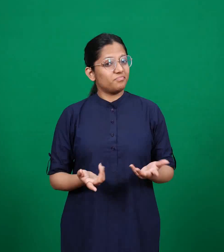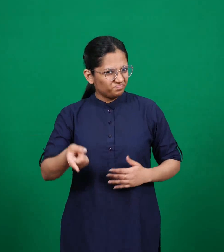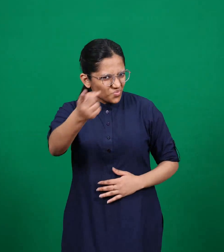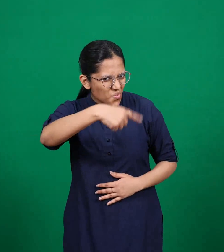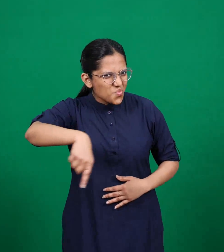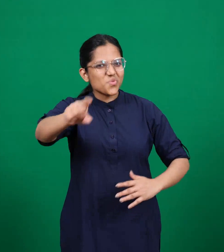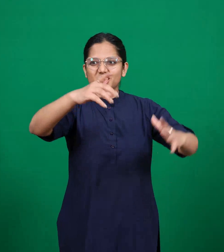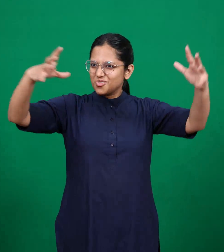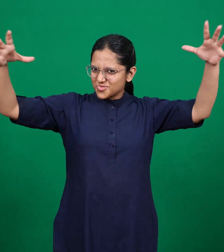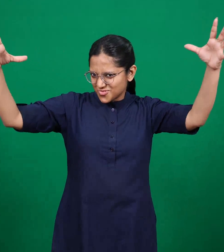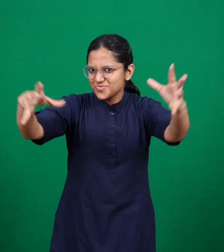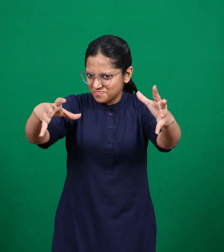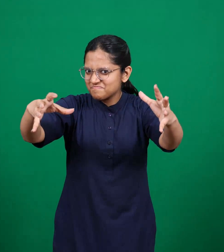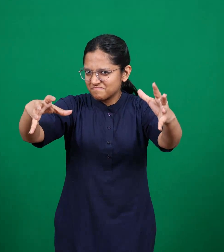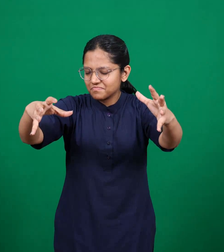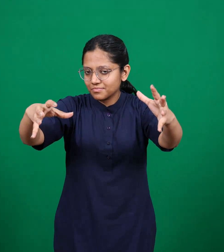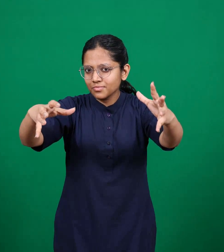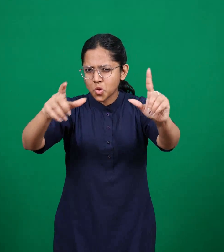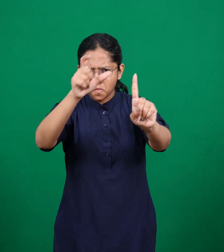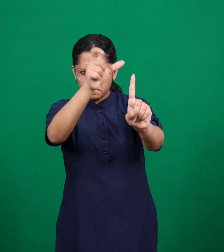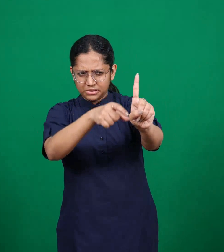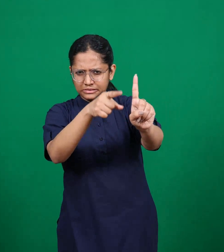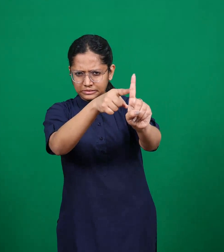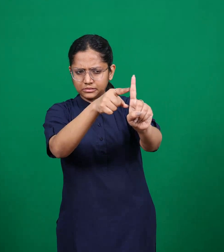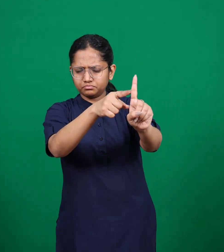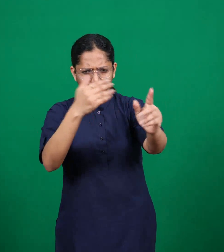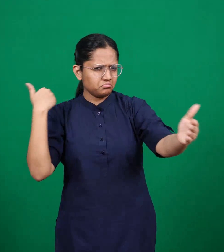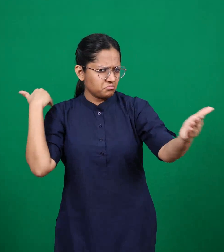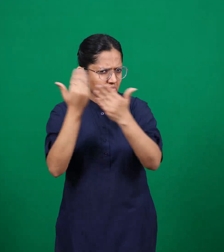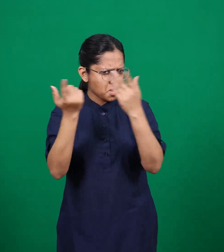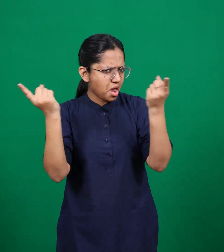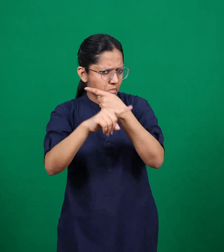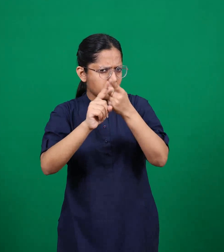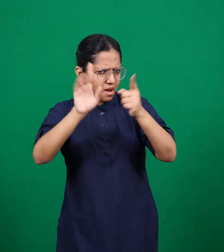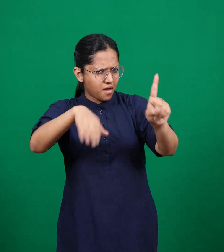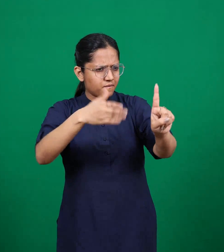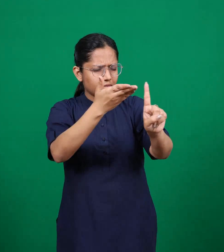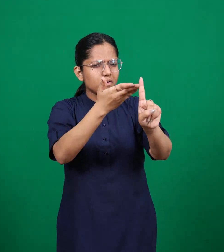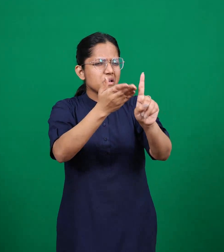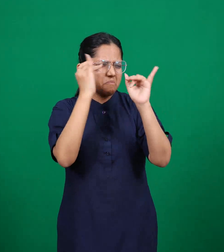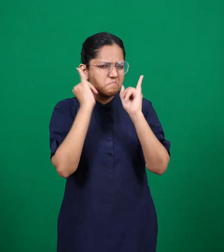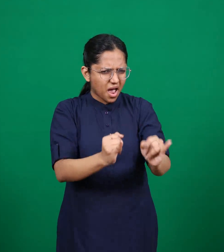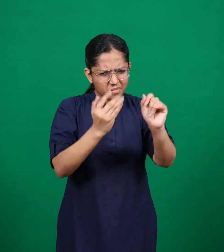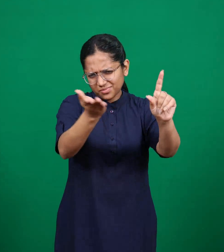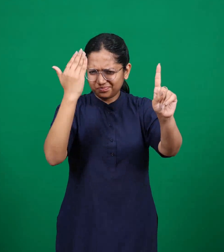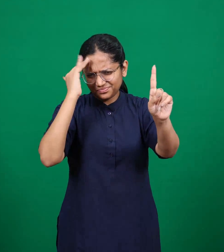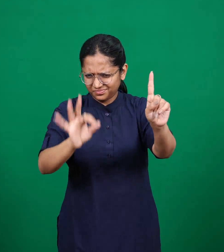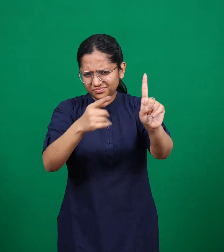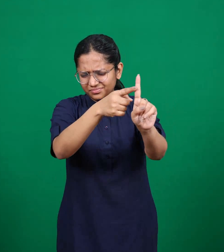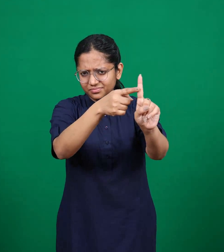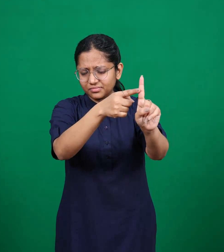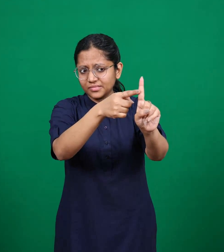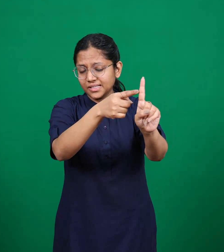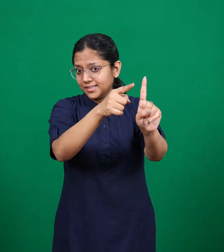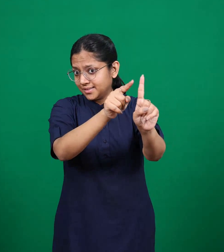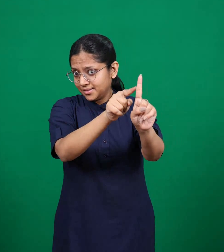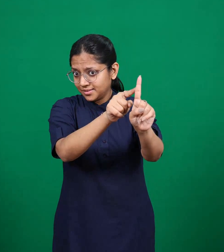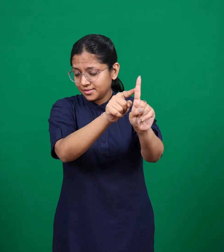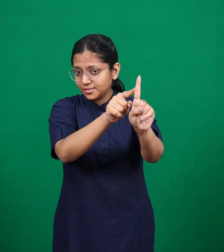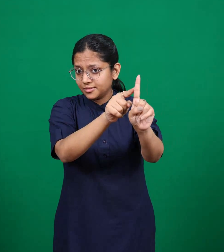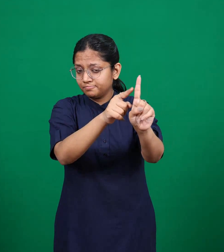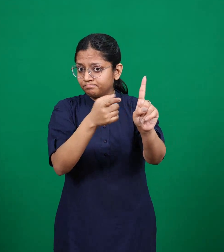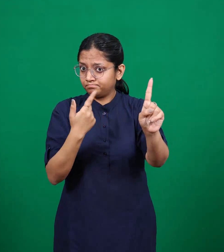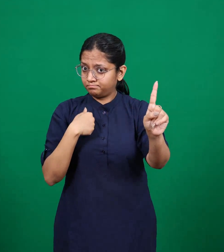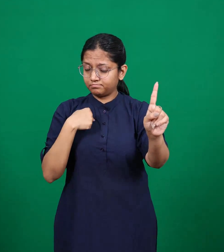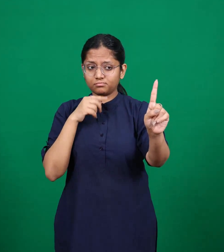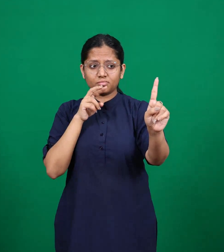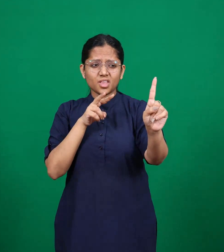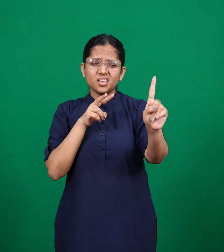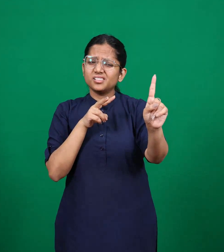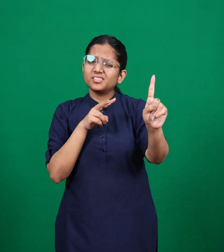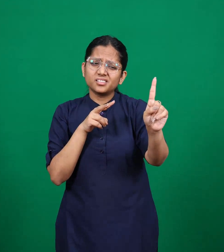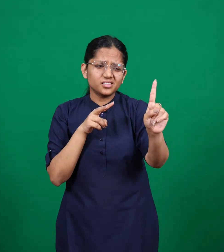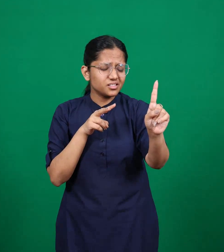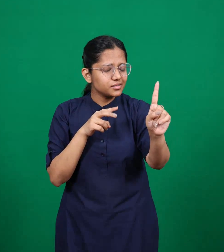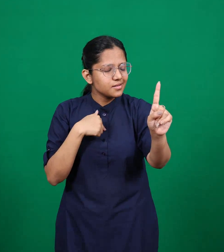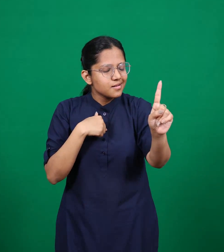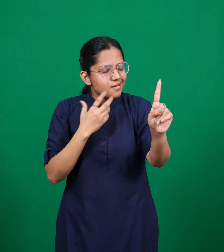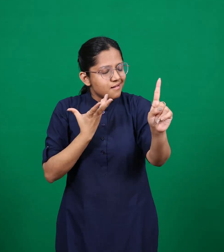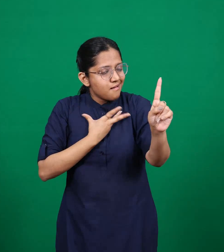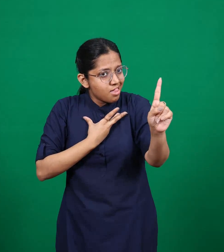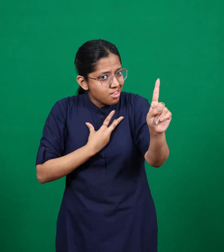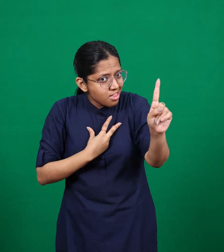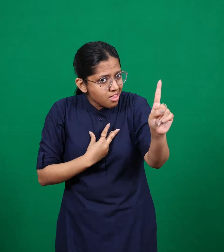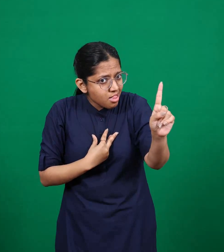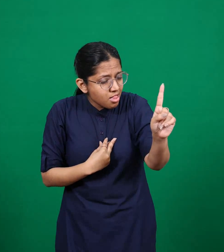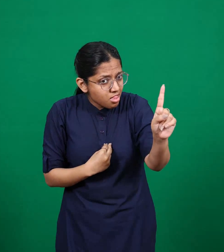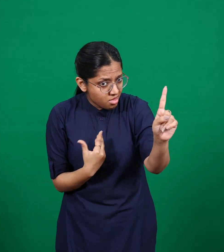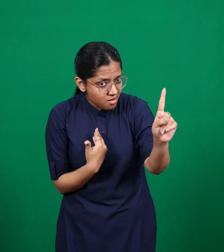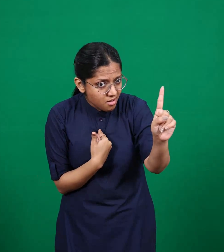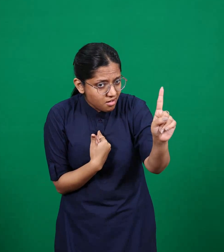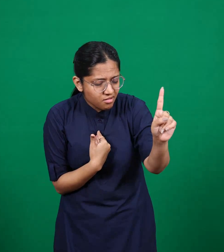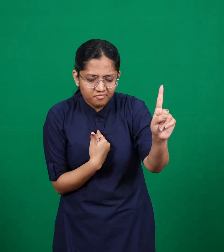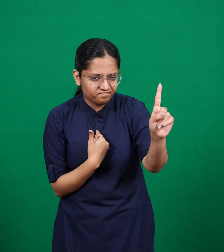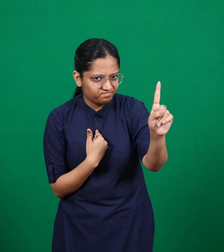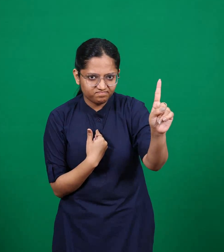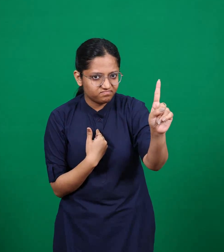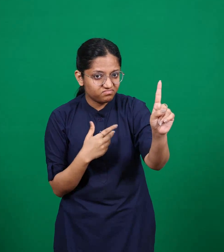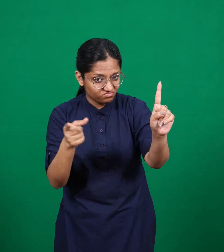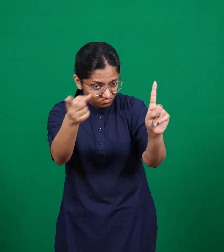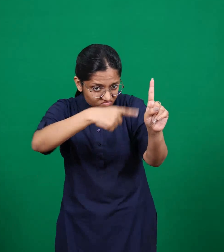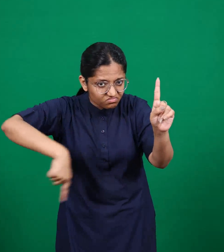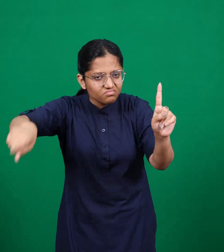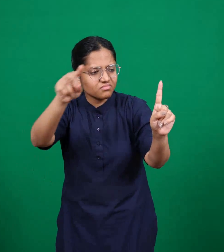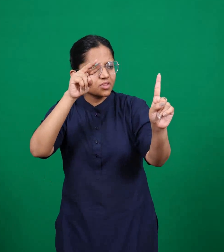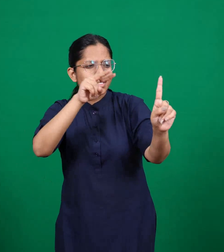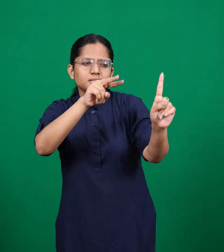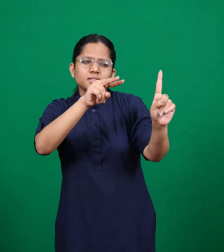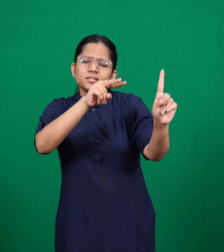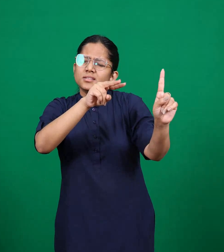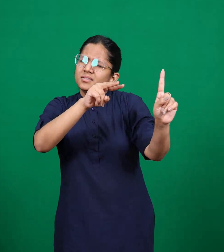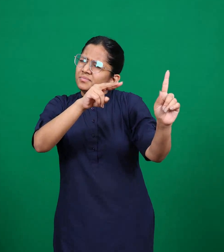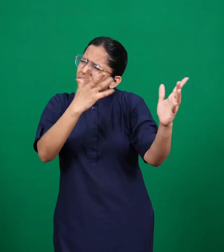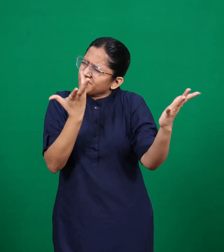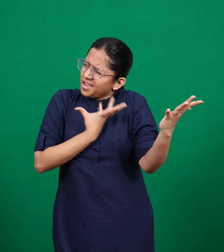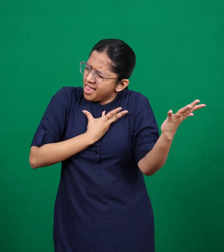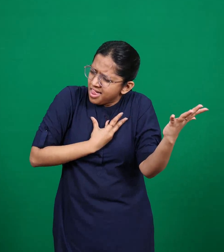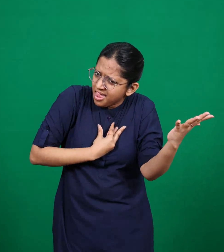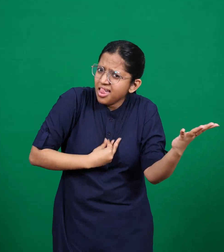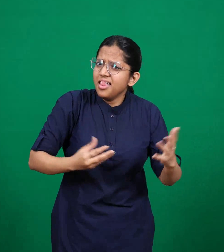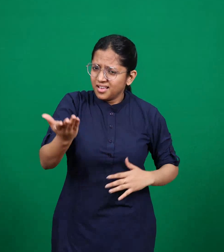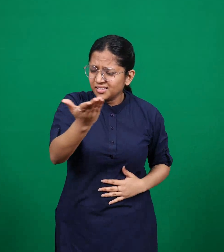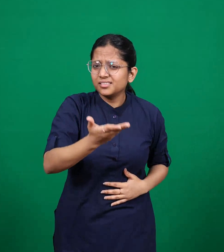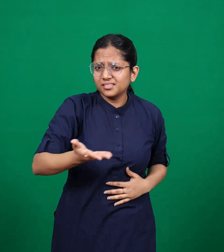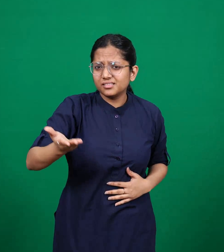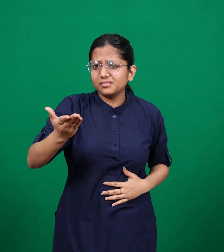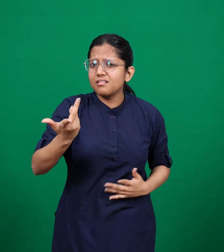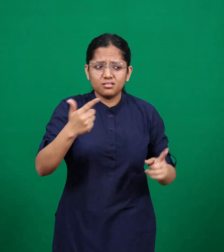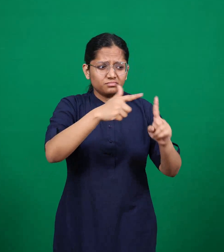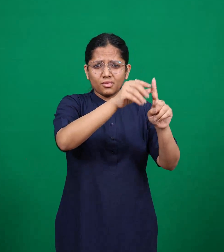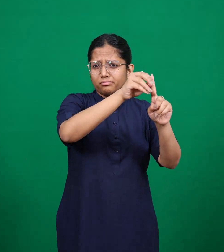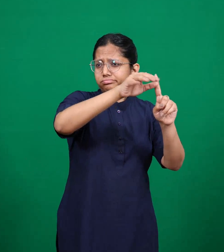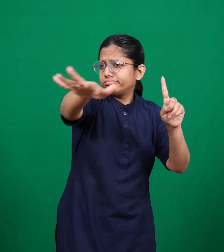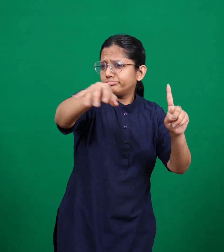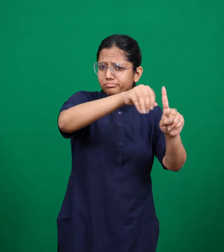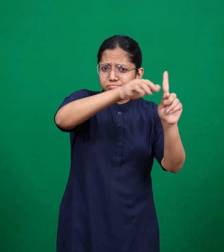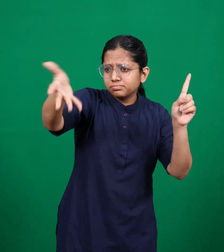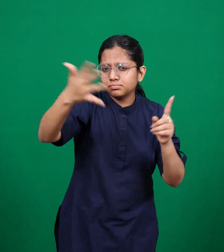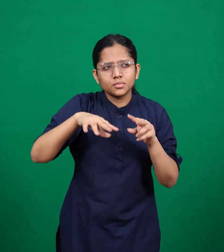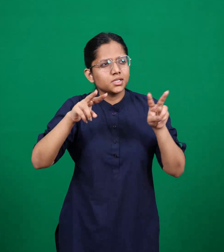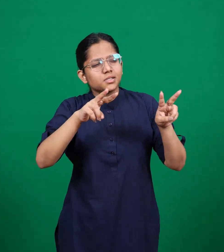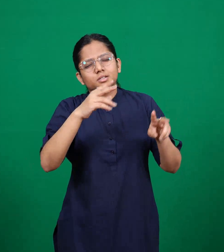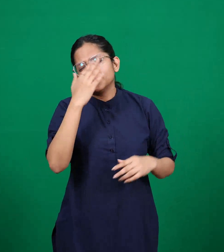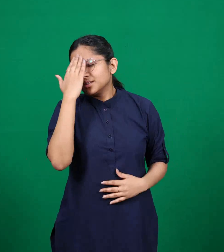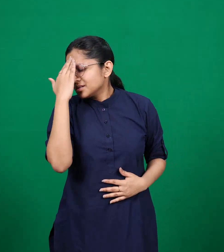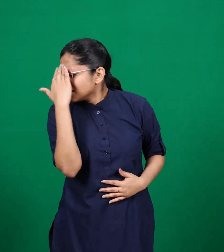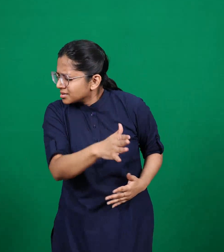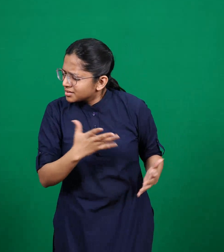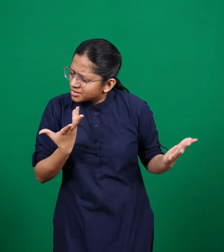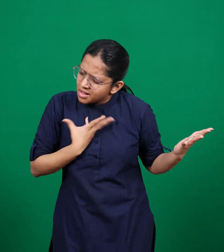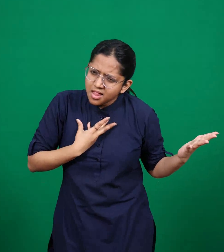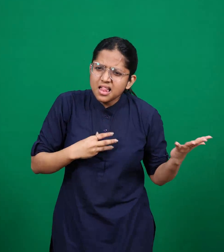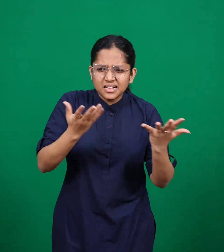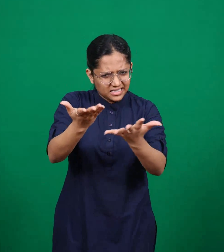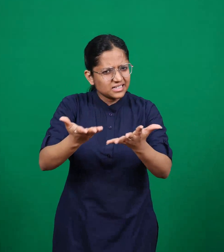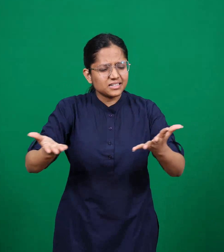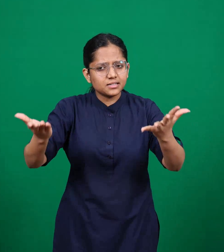Now if anyone has caused grief, he has not grieved me but all of you- to some degree, not to overstate it.